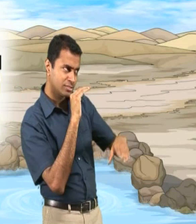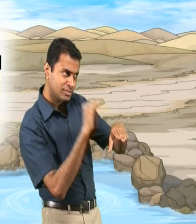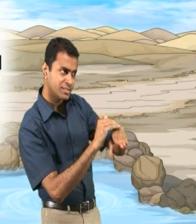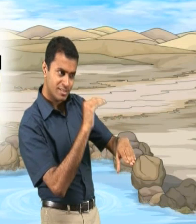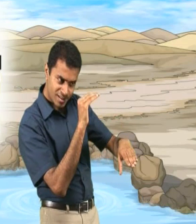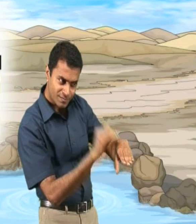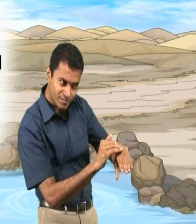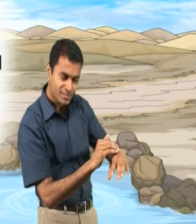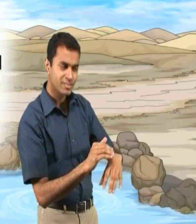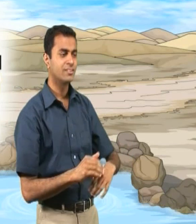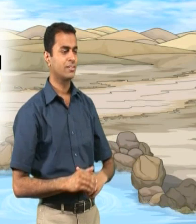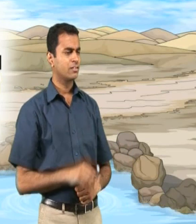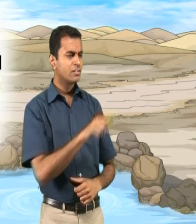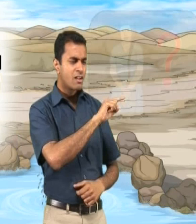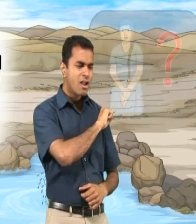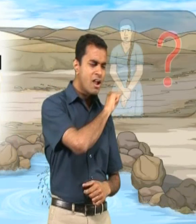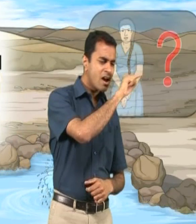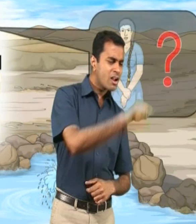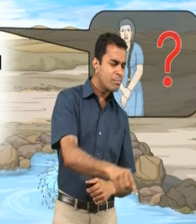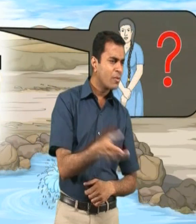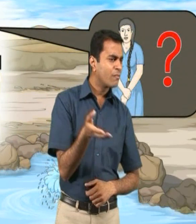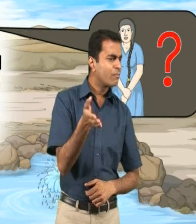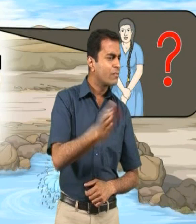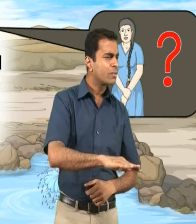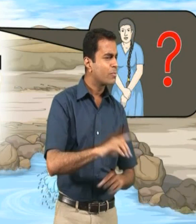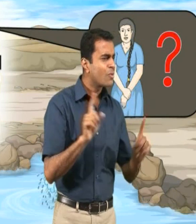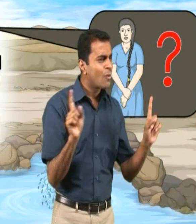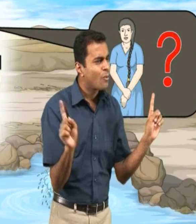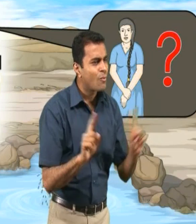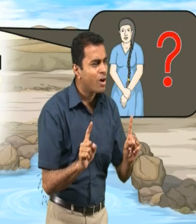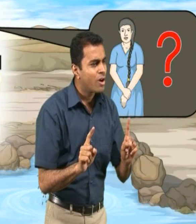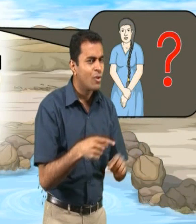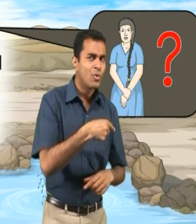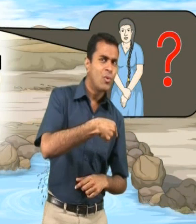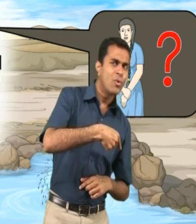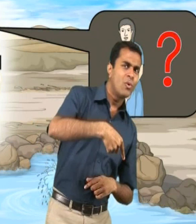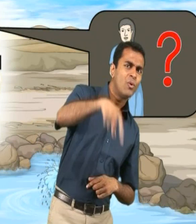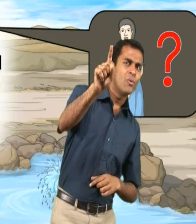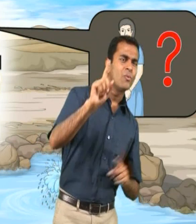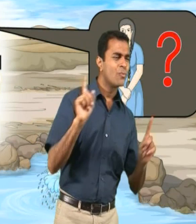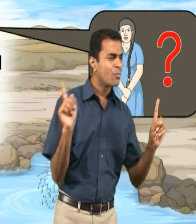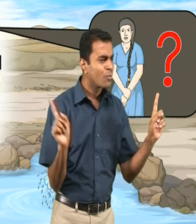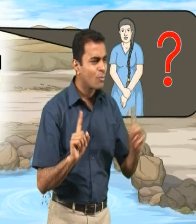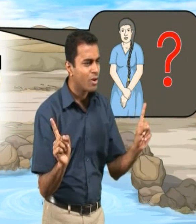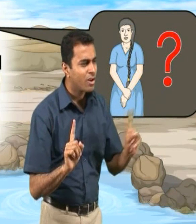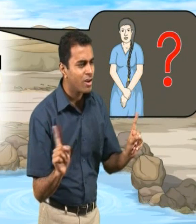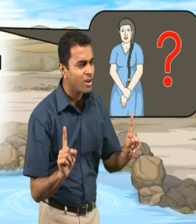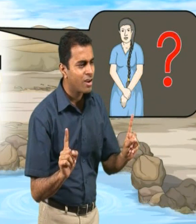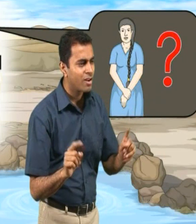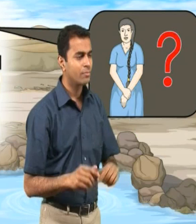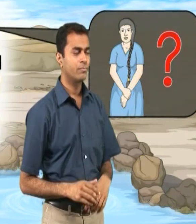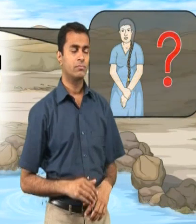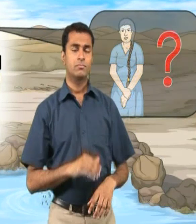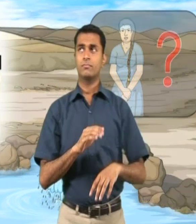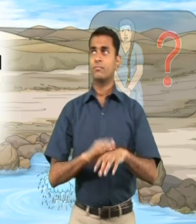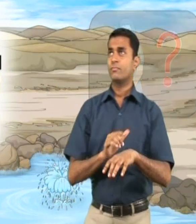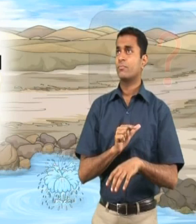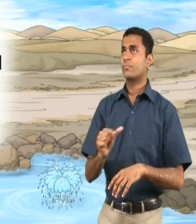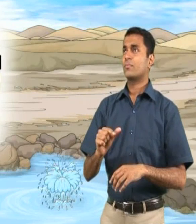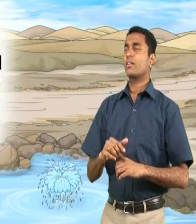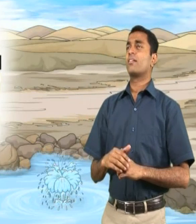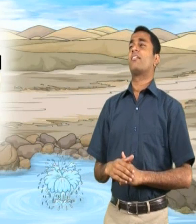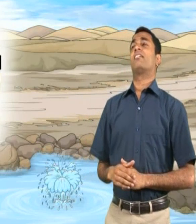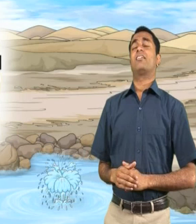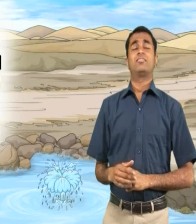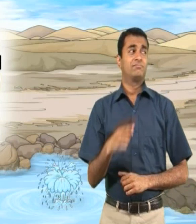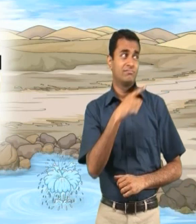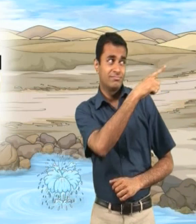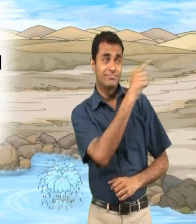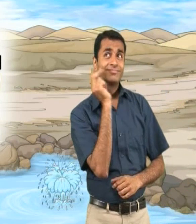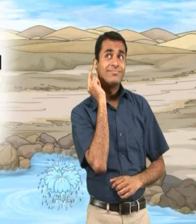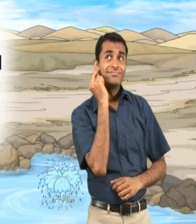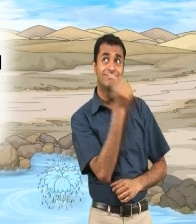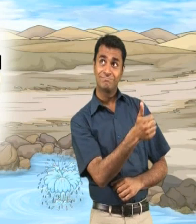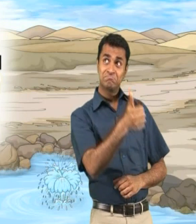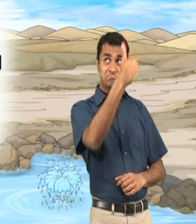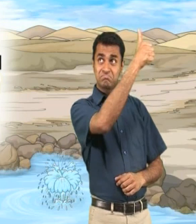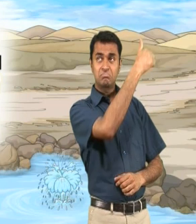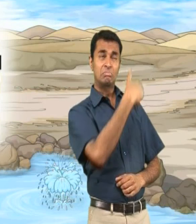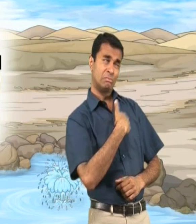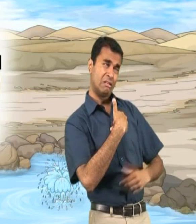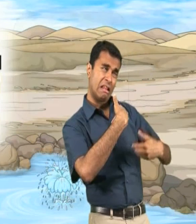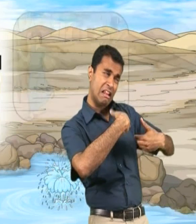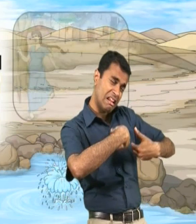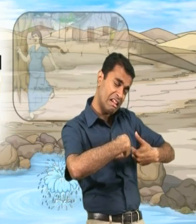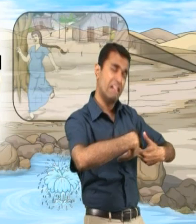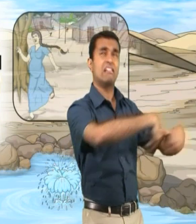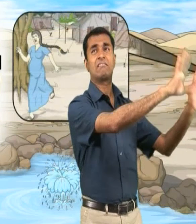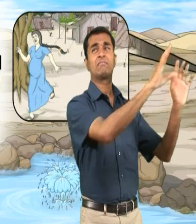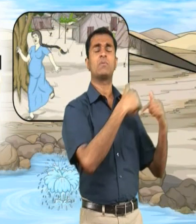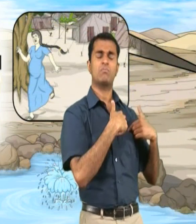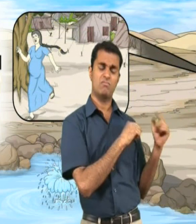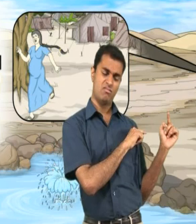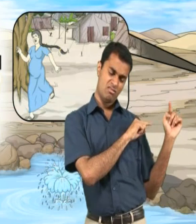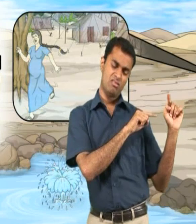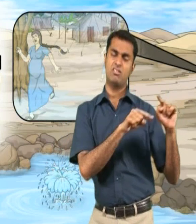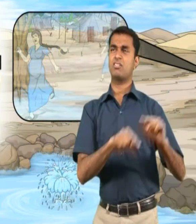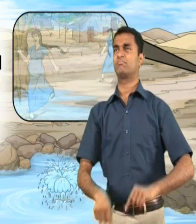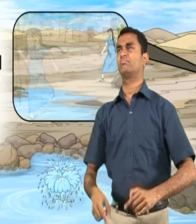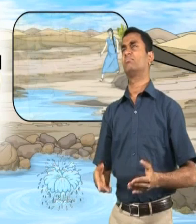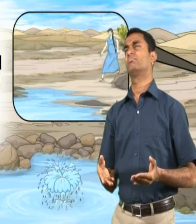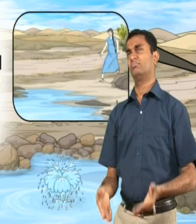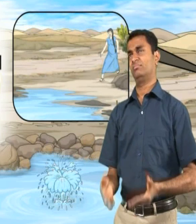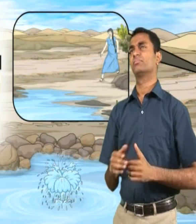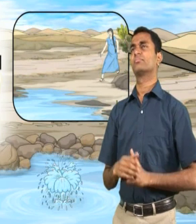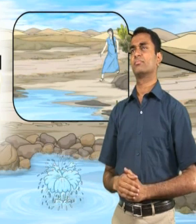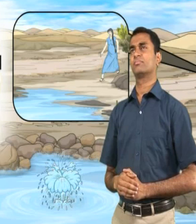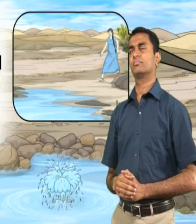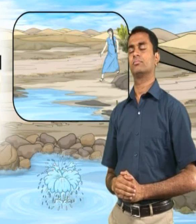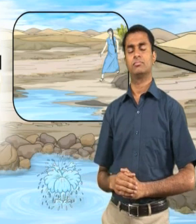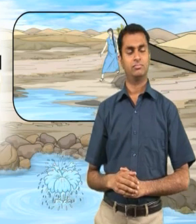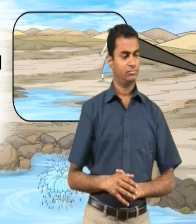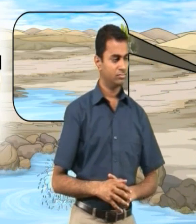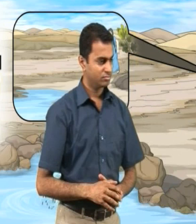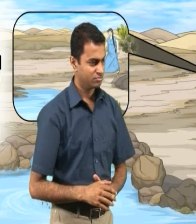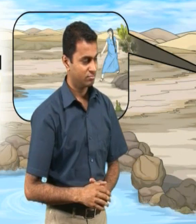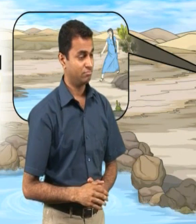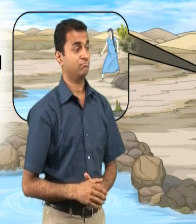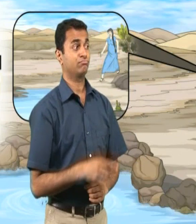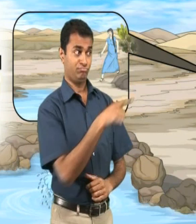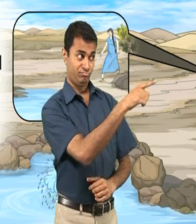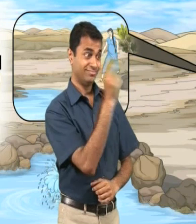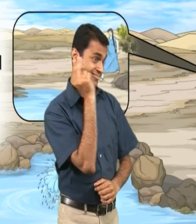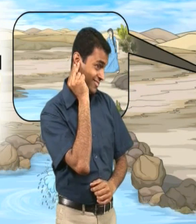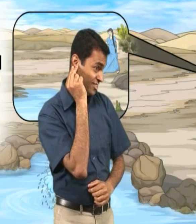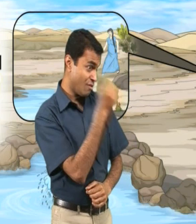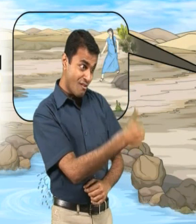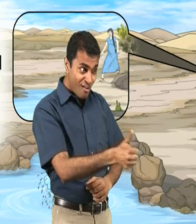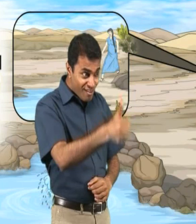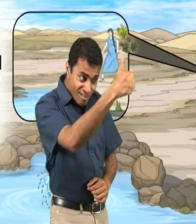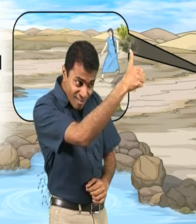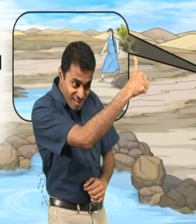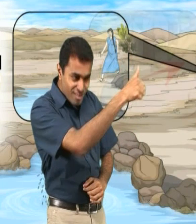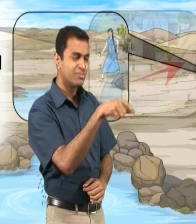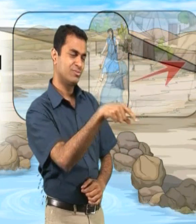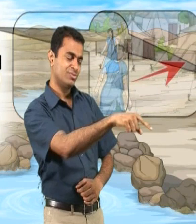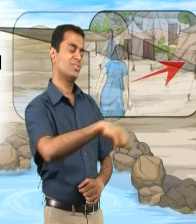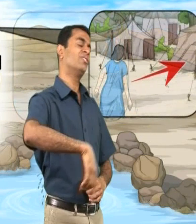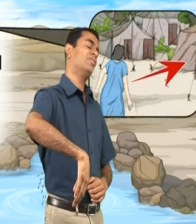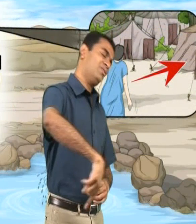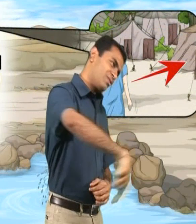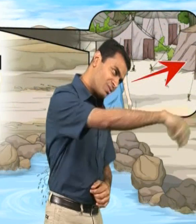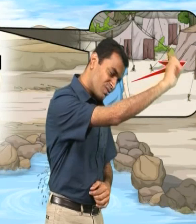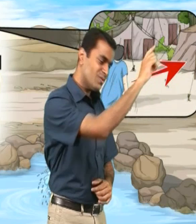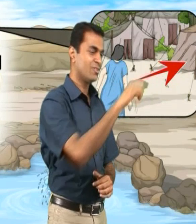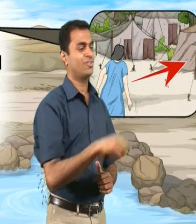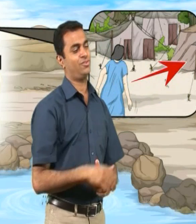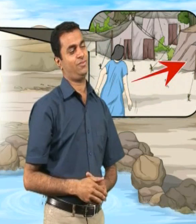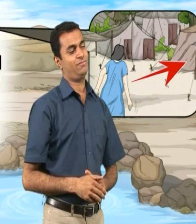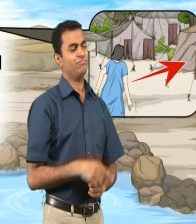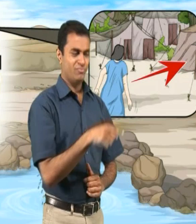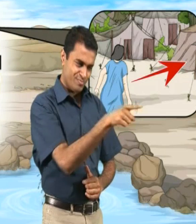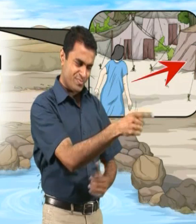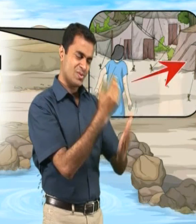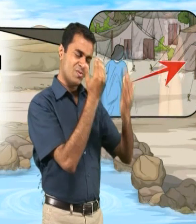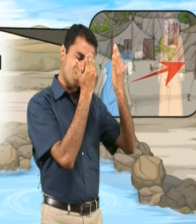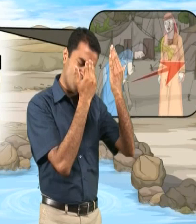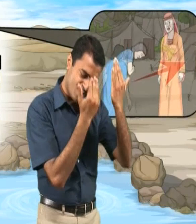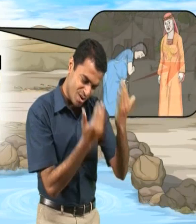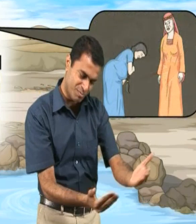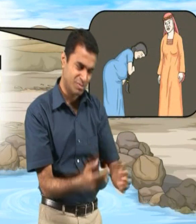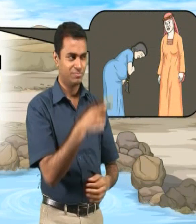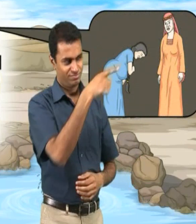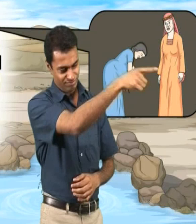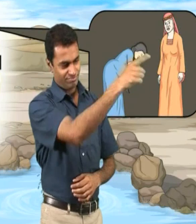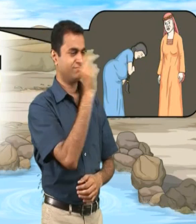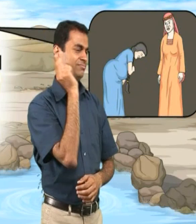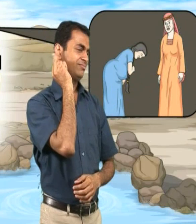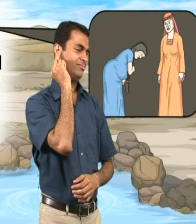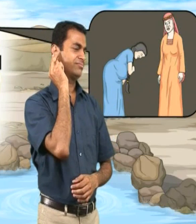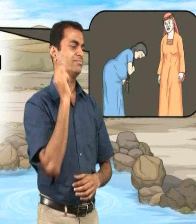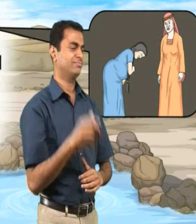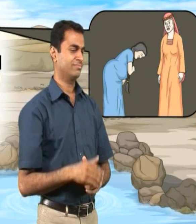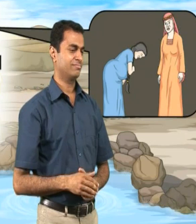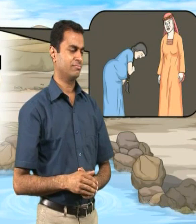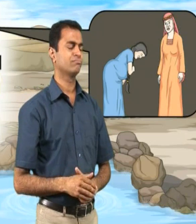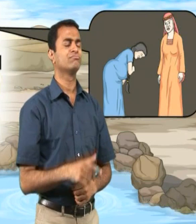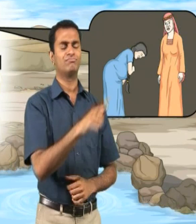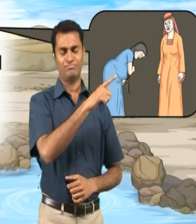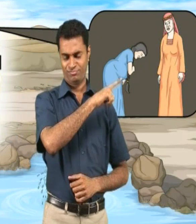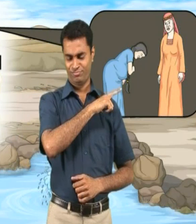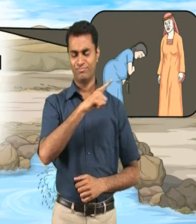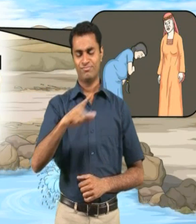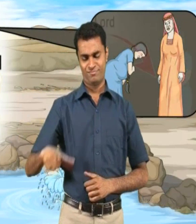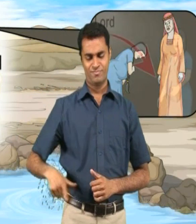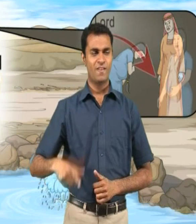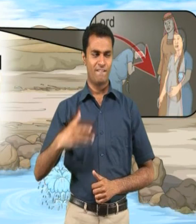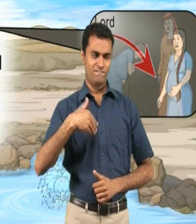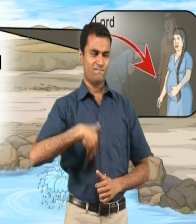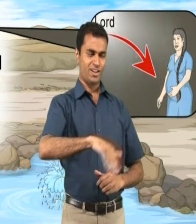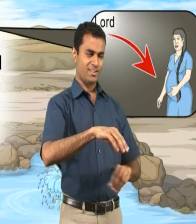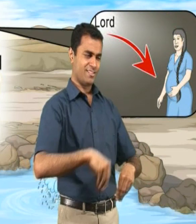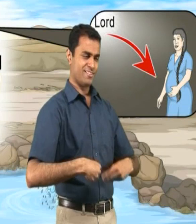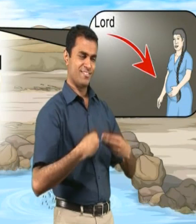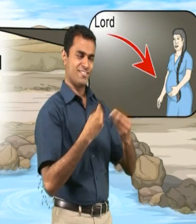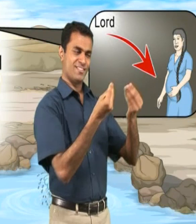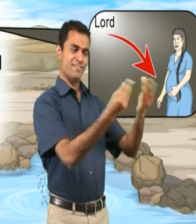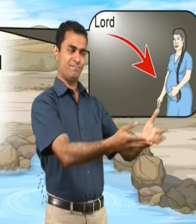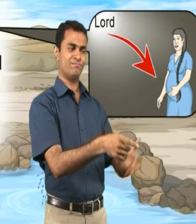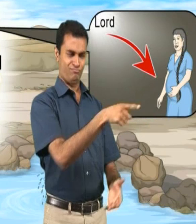“Hagar, servant of Sarai,” he said, “where have you come from, and where are you going?” “I am running away from my mistress Sarai,” she replied. So the angel of the LORD told her, “Return to your mistress and submit to her authority.”